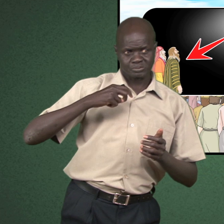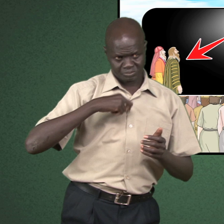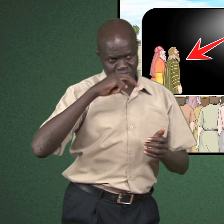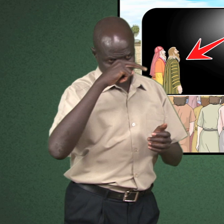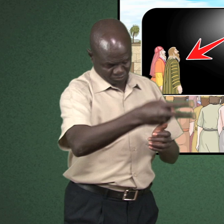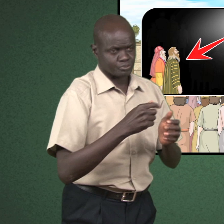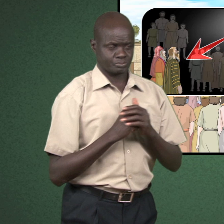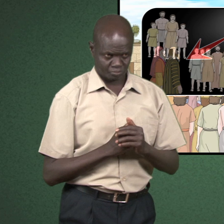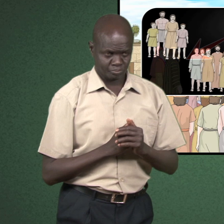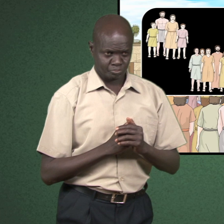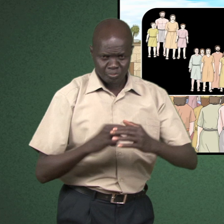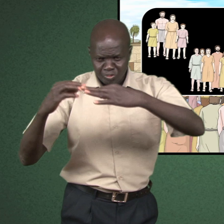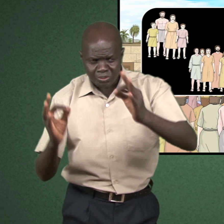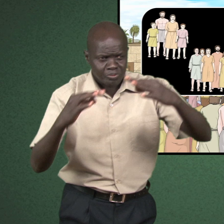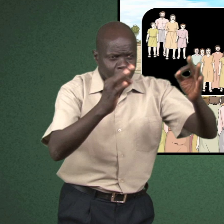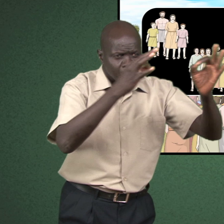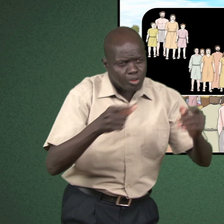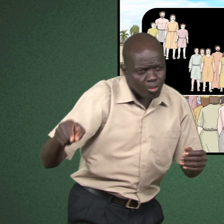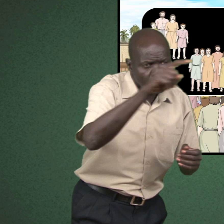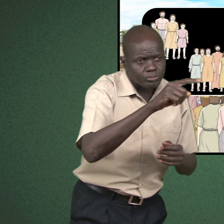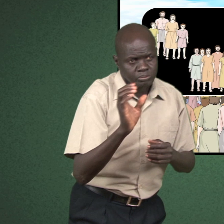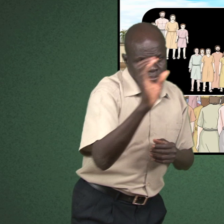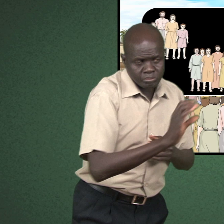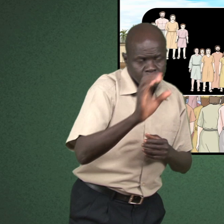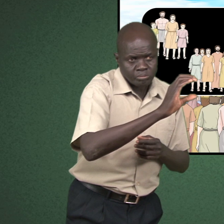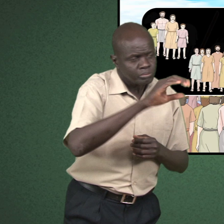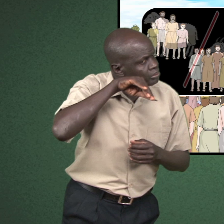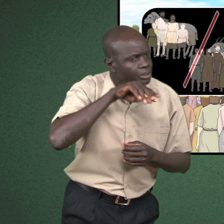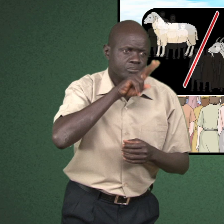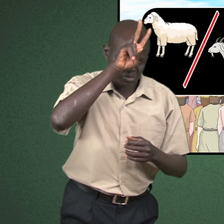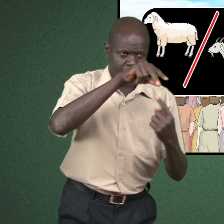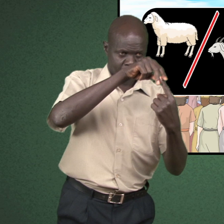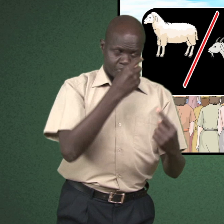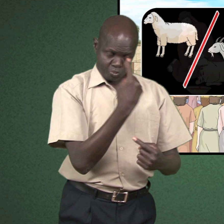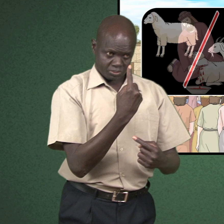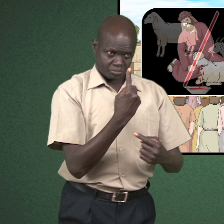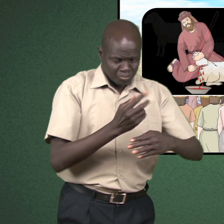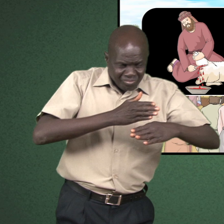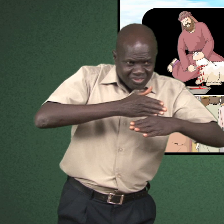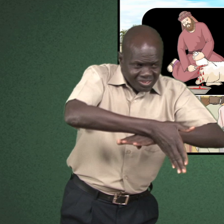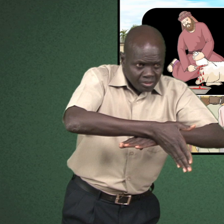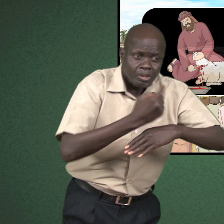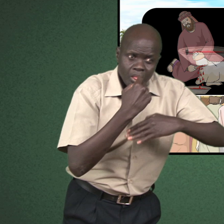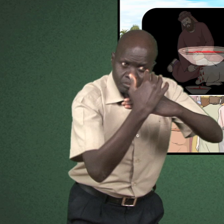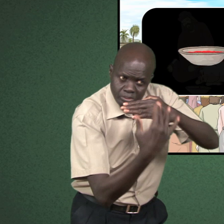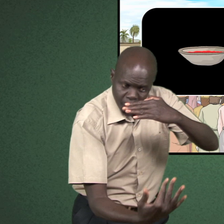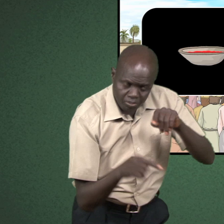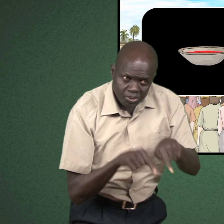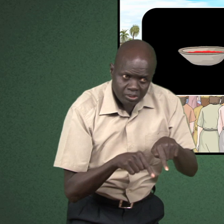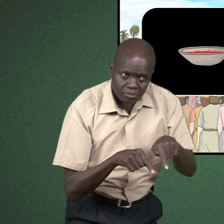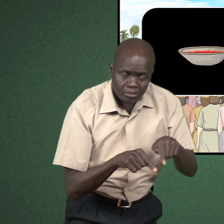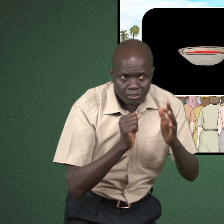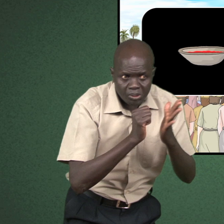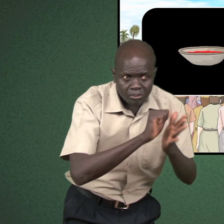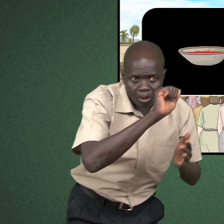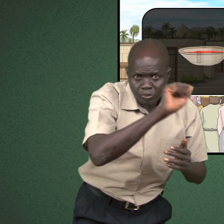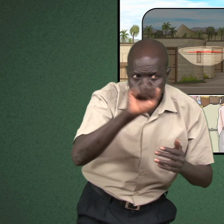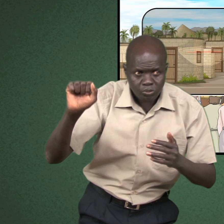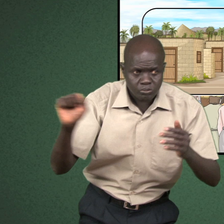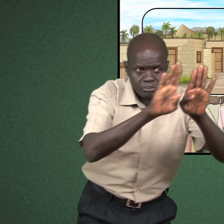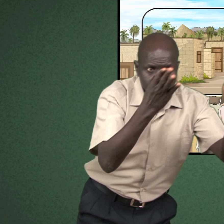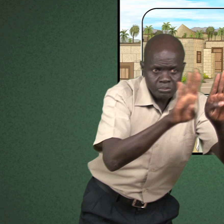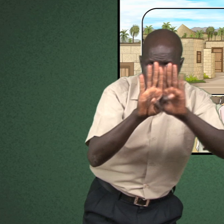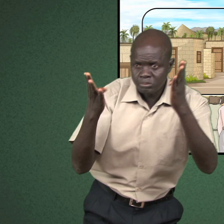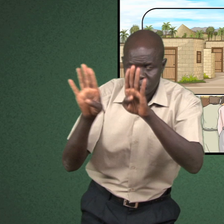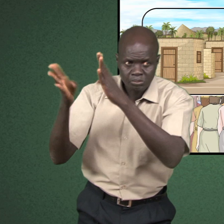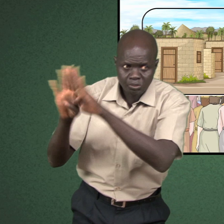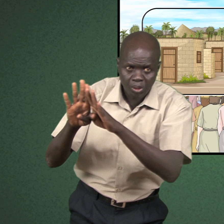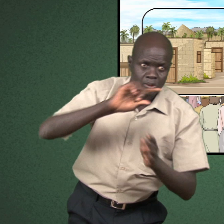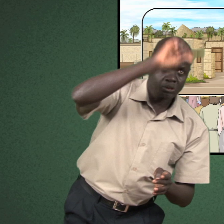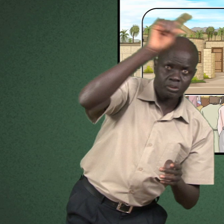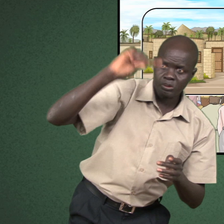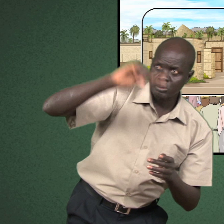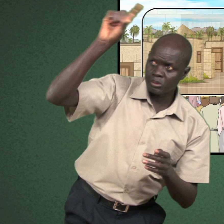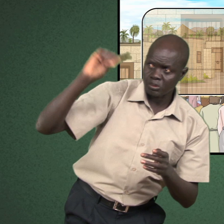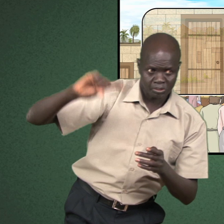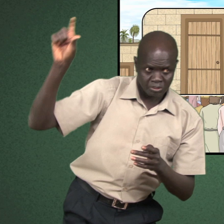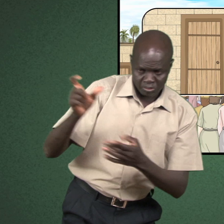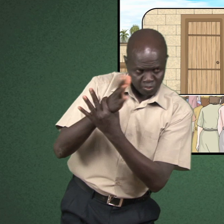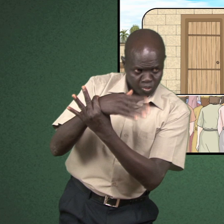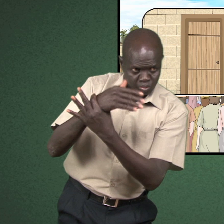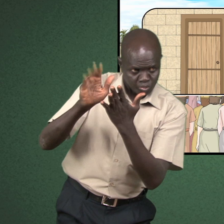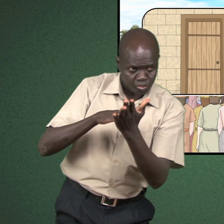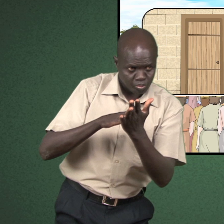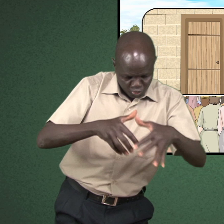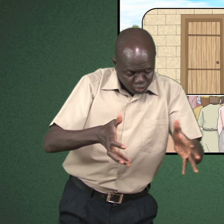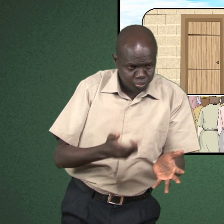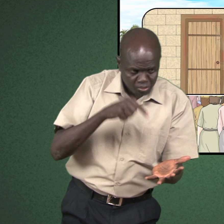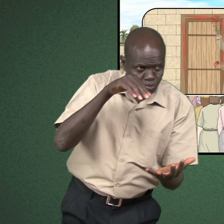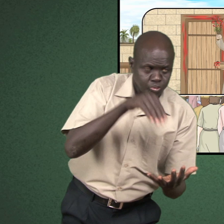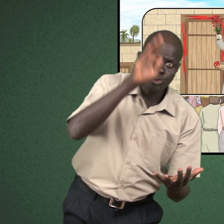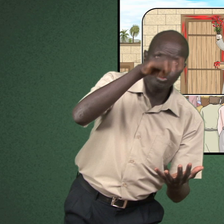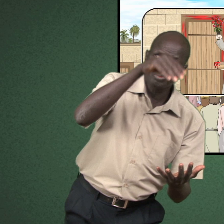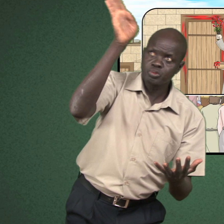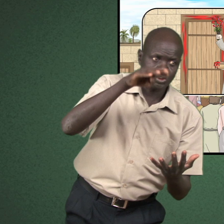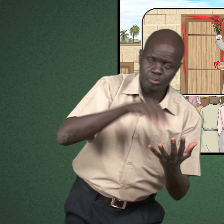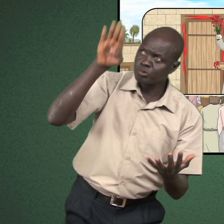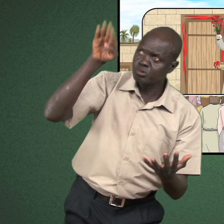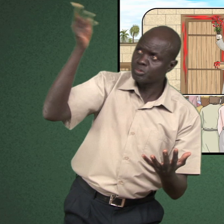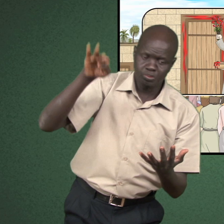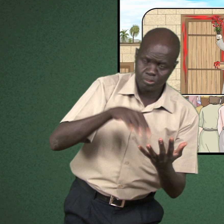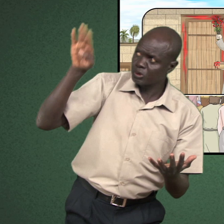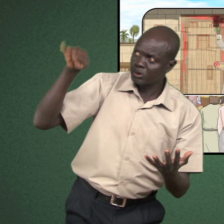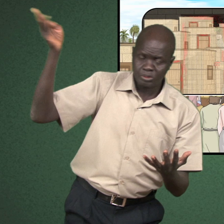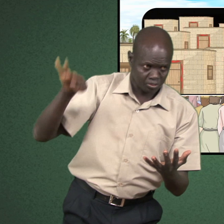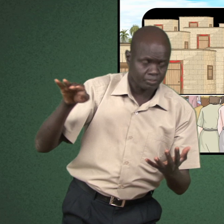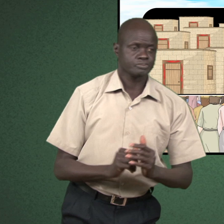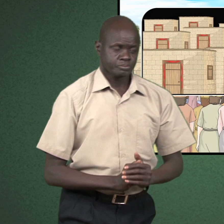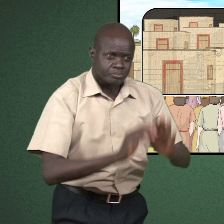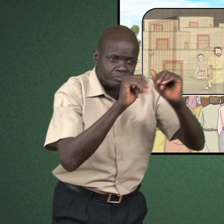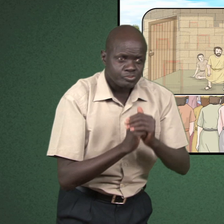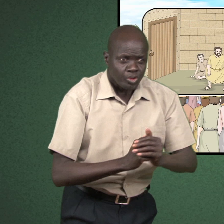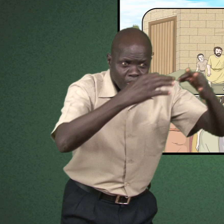Take a cluster of hyssop, dip it into the blood in the basin, and brush the blood on the top and sides of the doorframe.